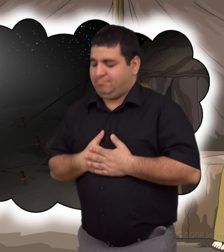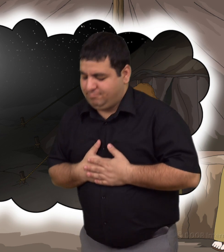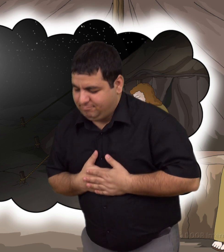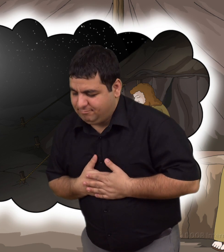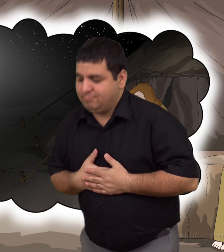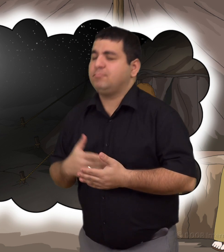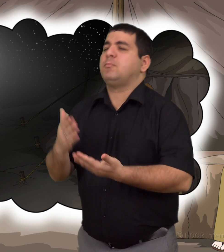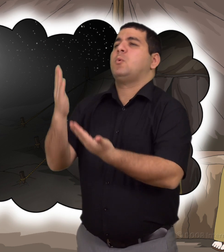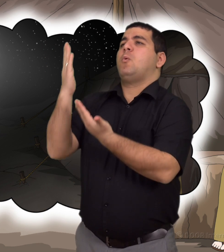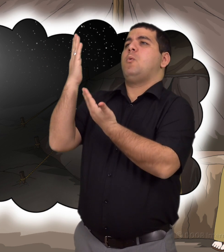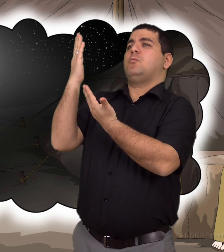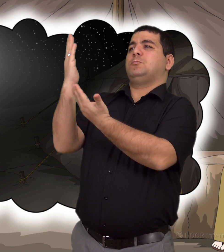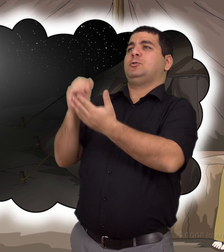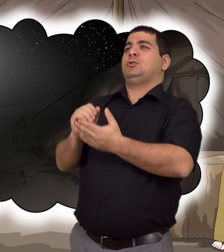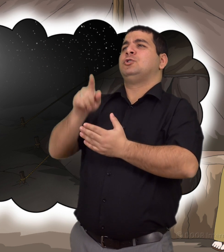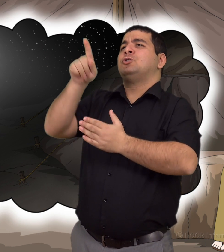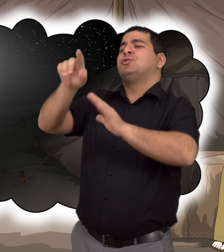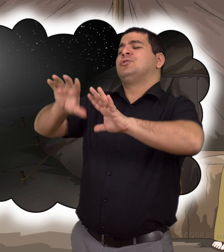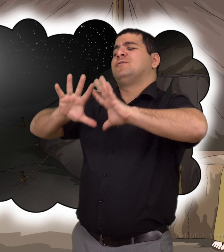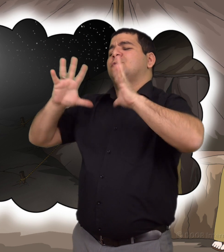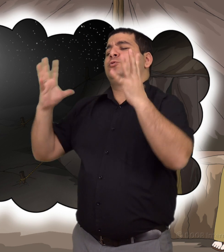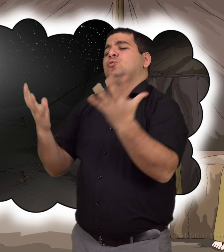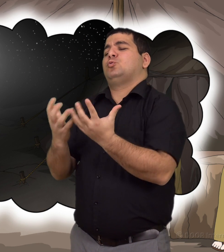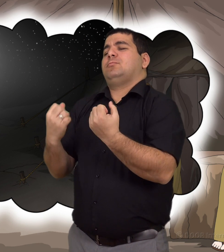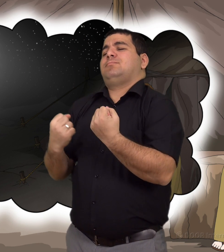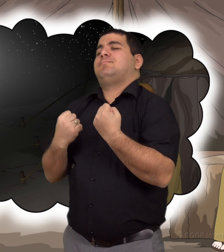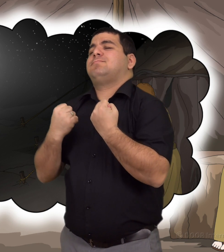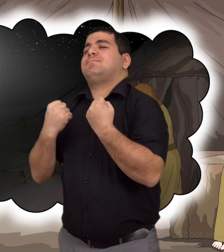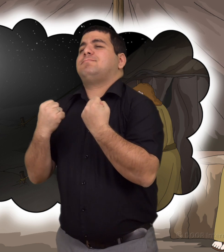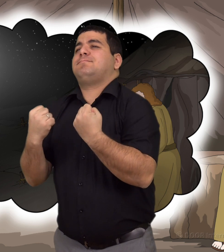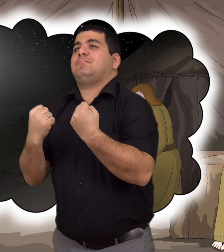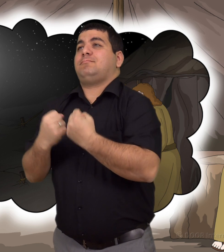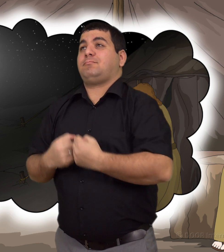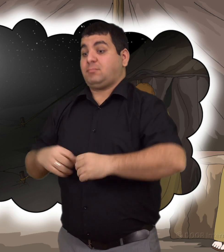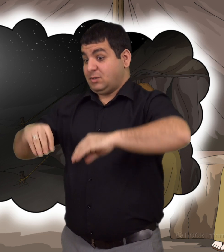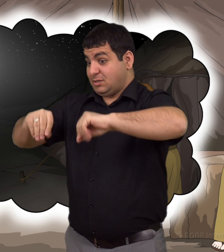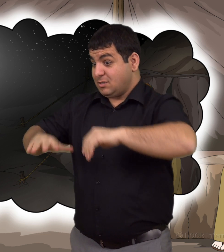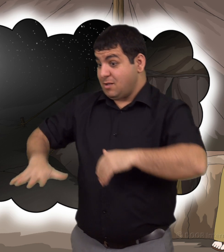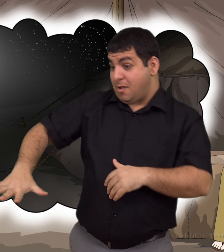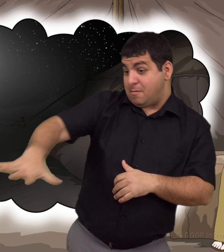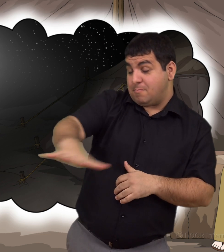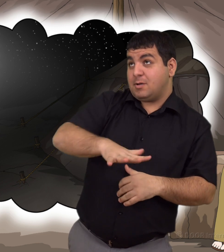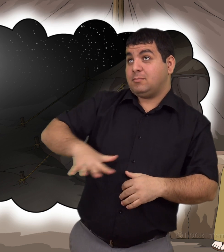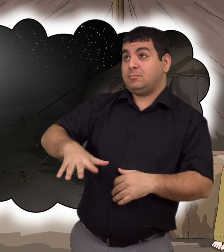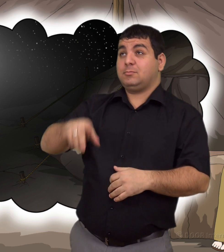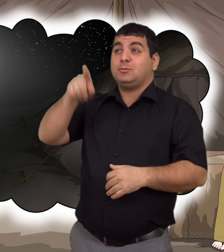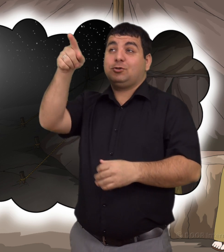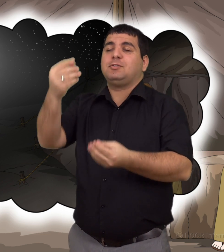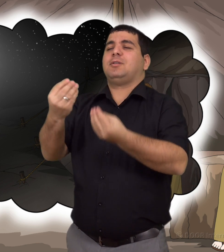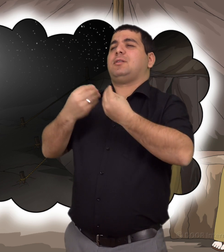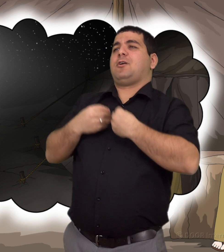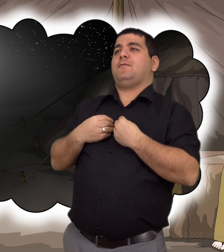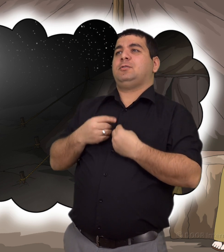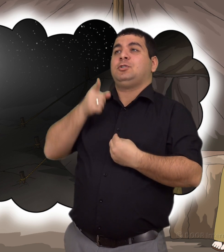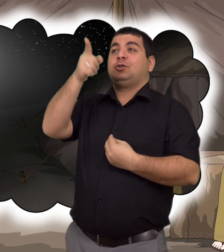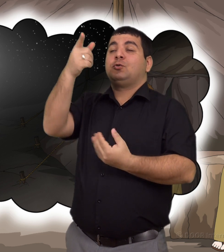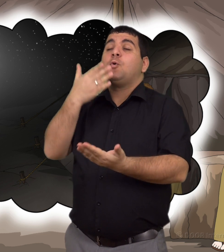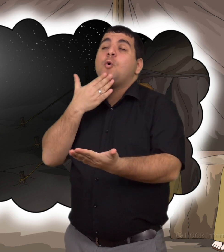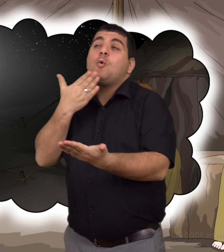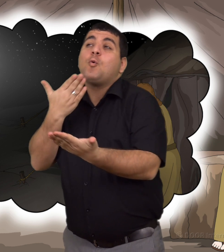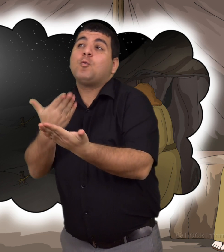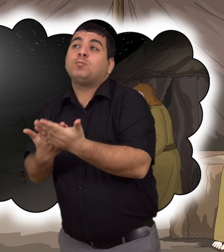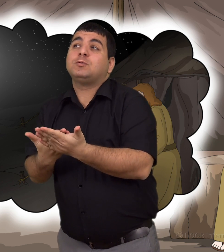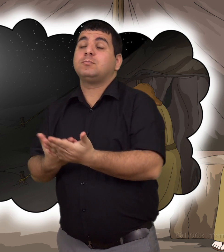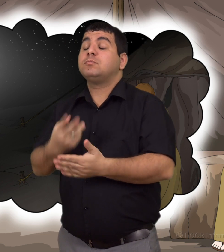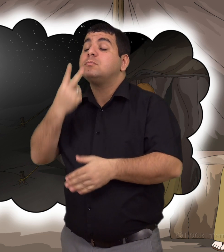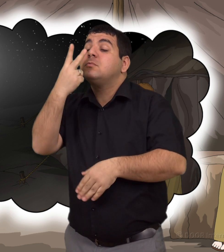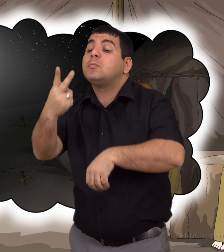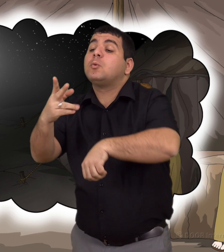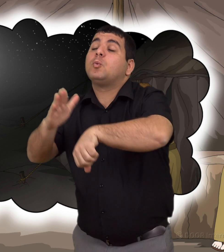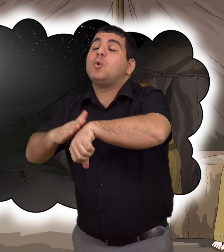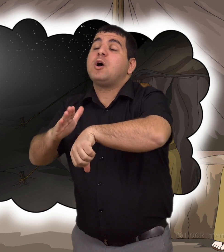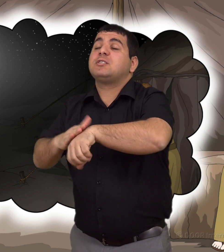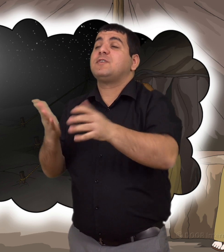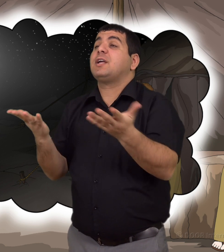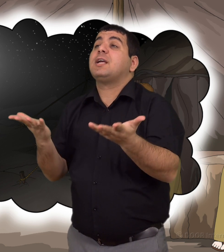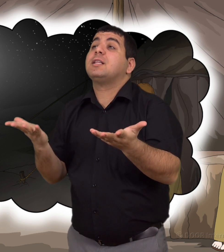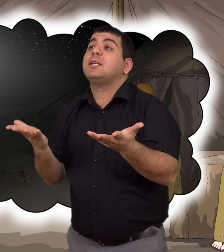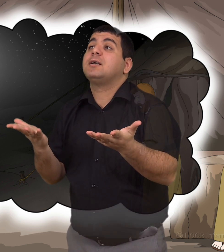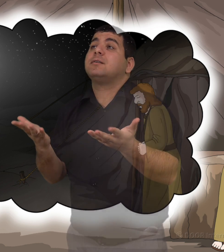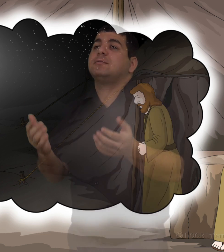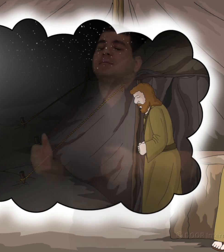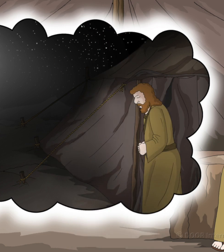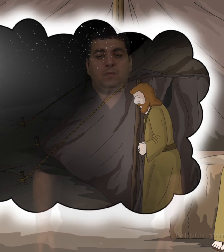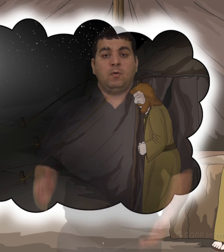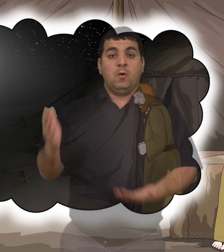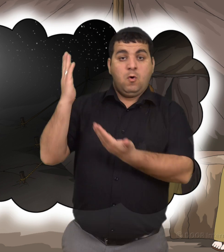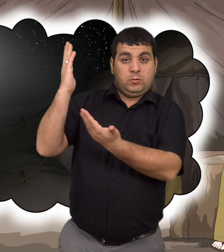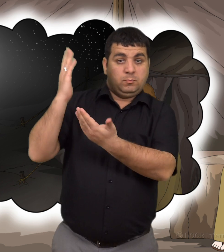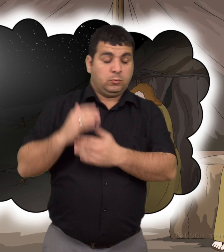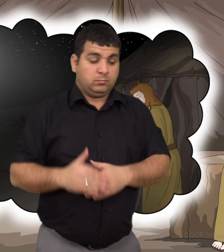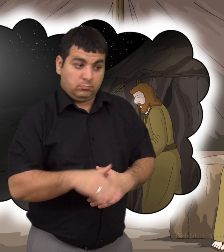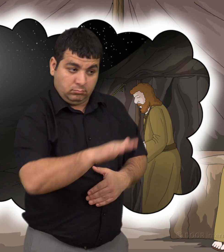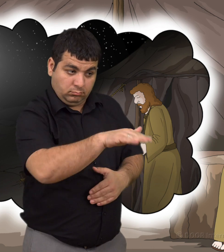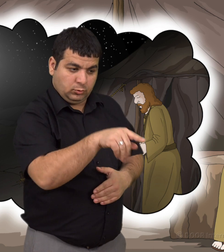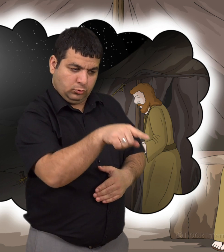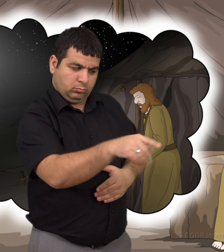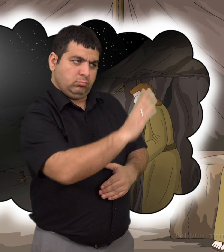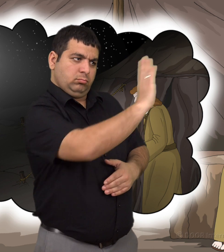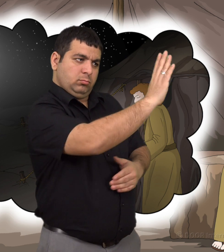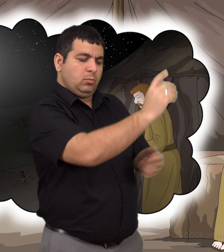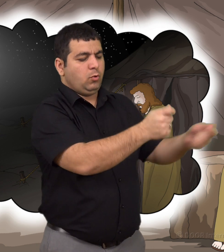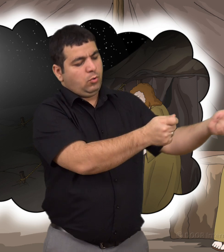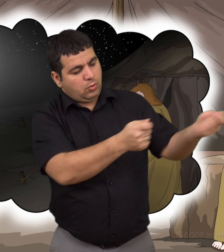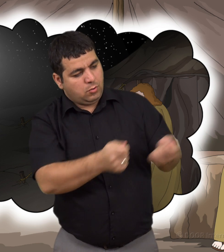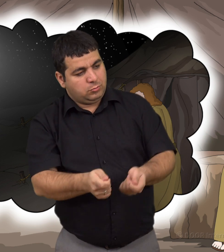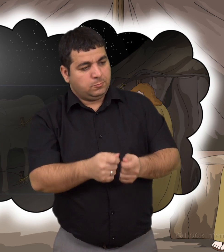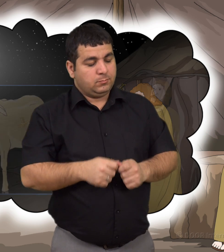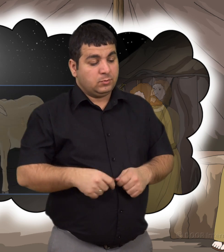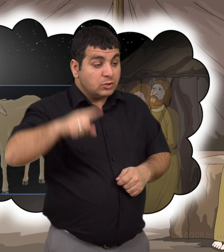But Abram replied, “Lord GOD, how can I know that I will possess it?”